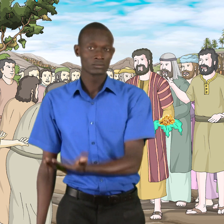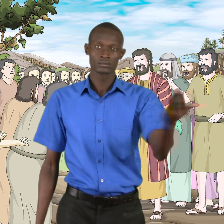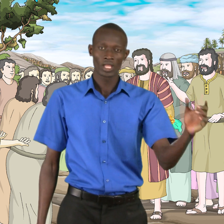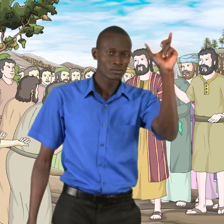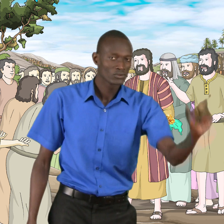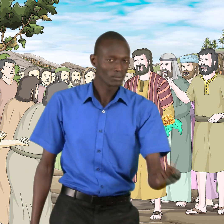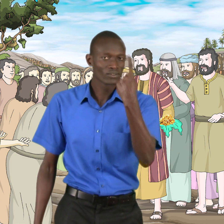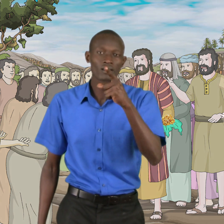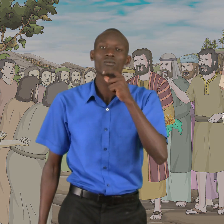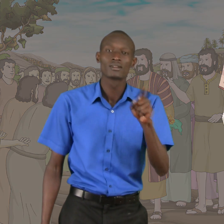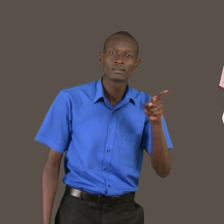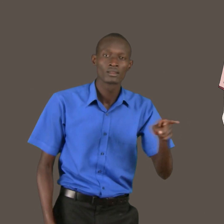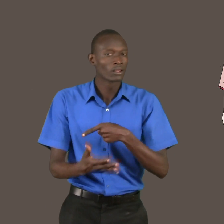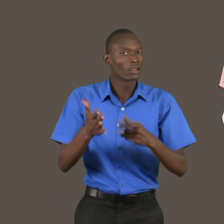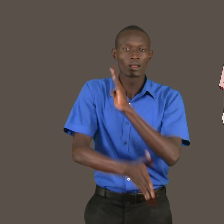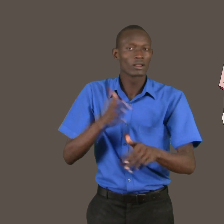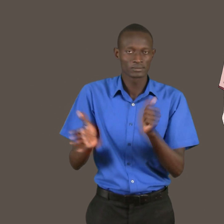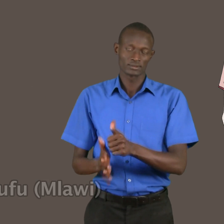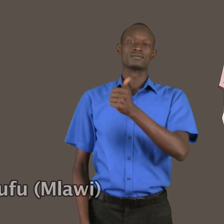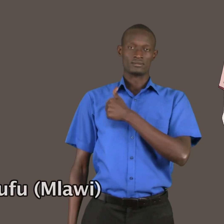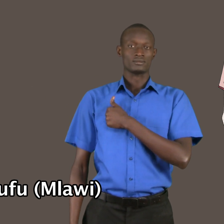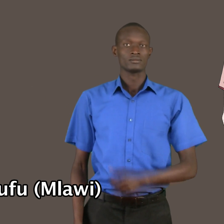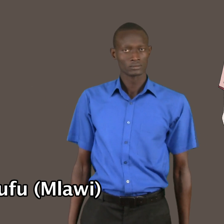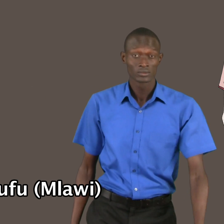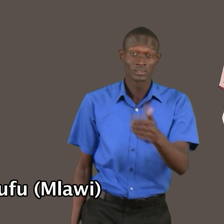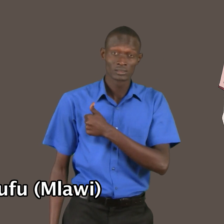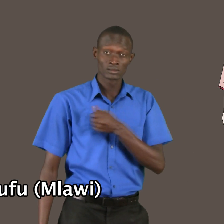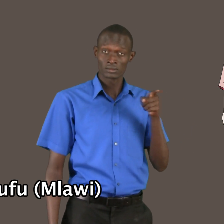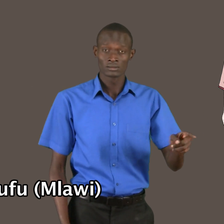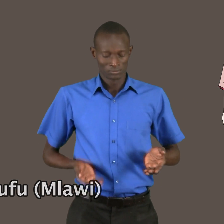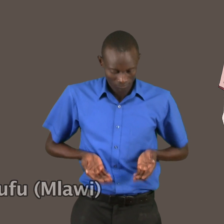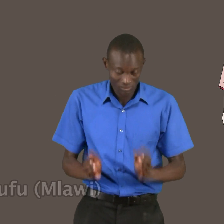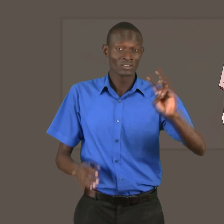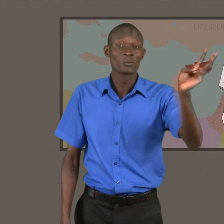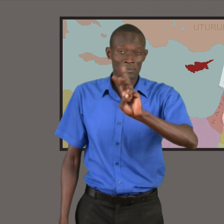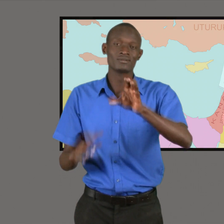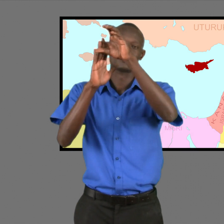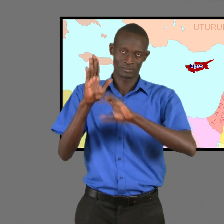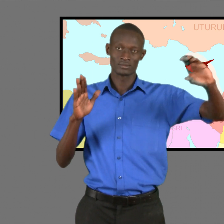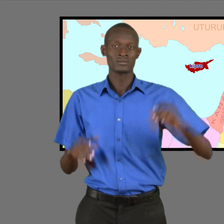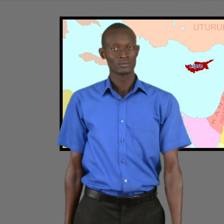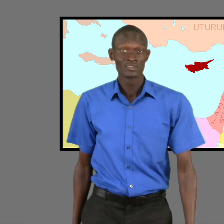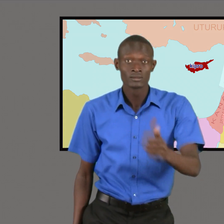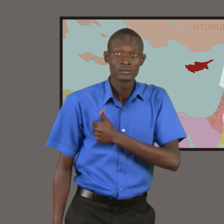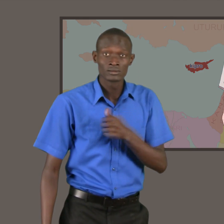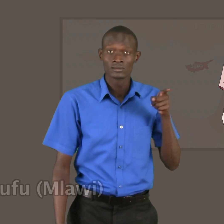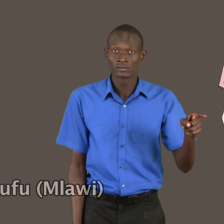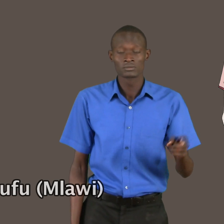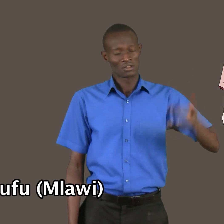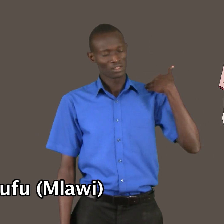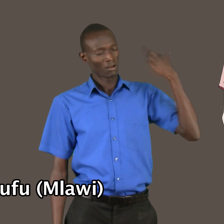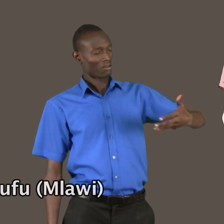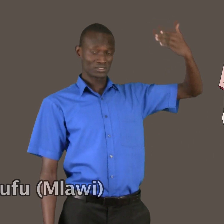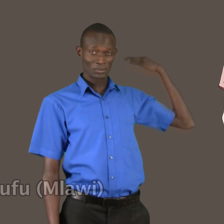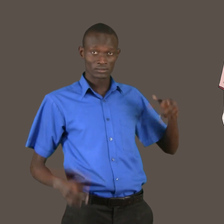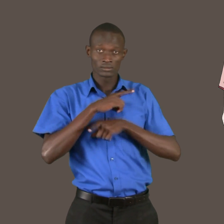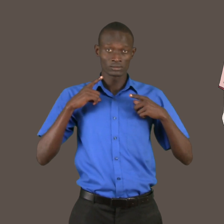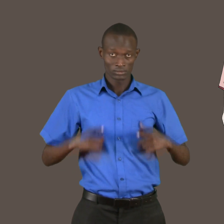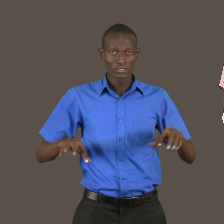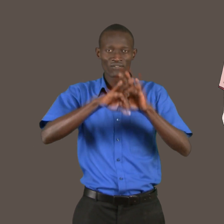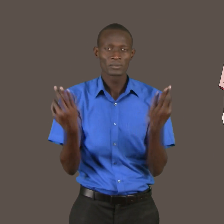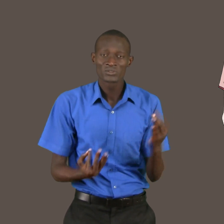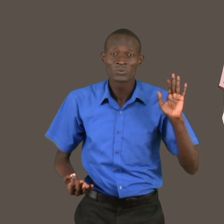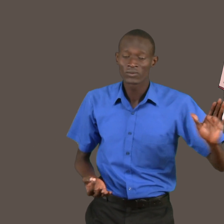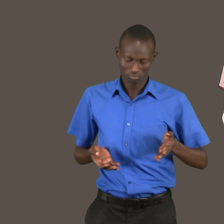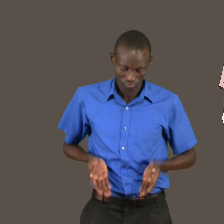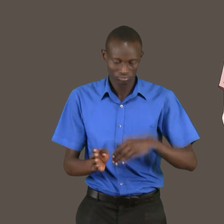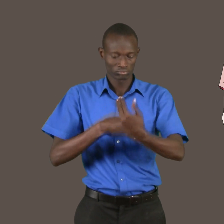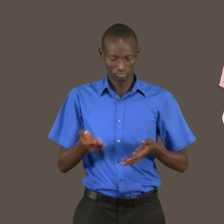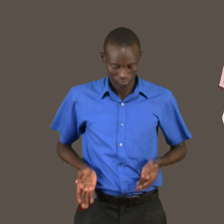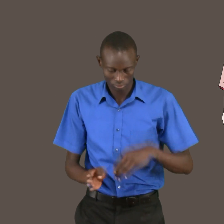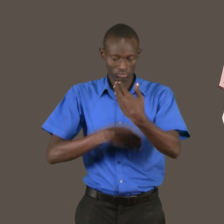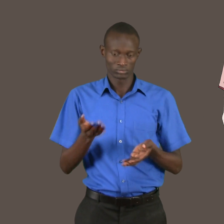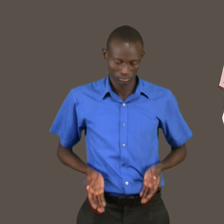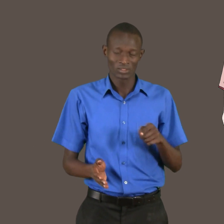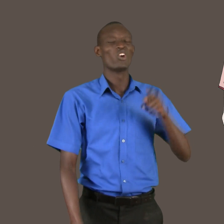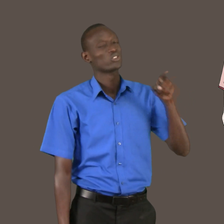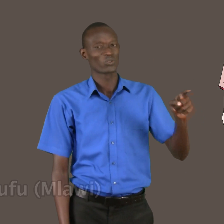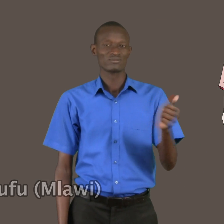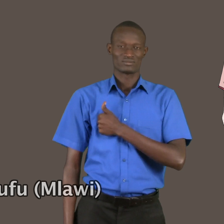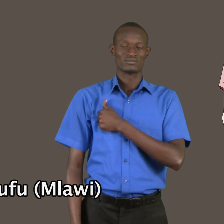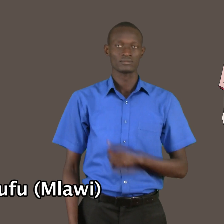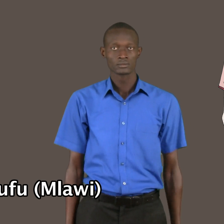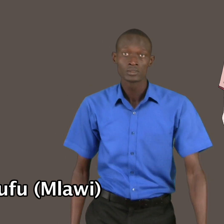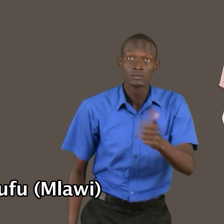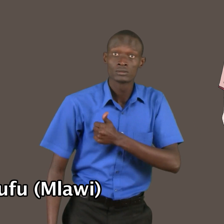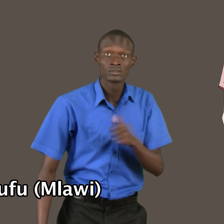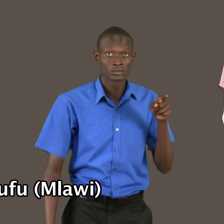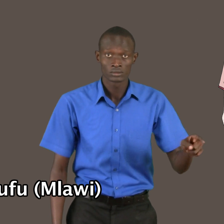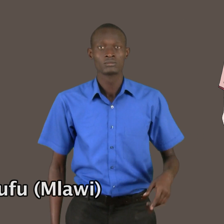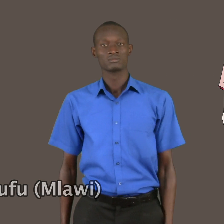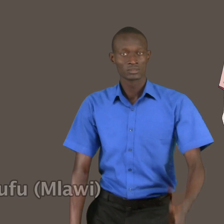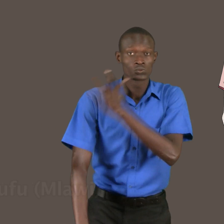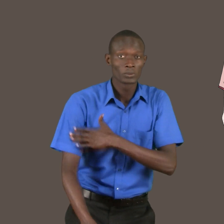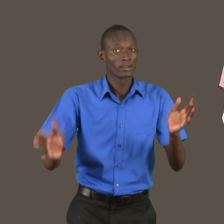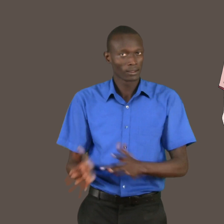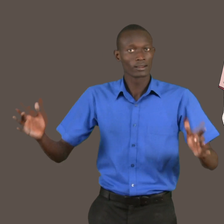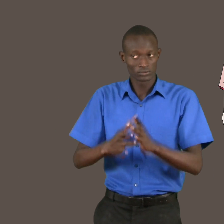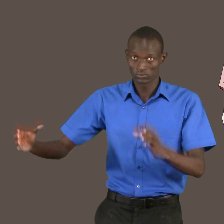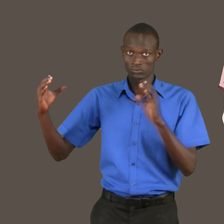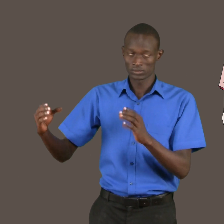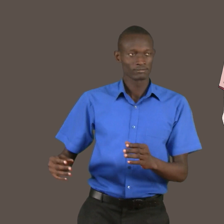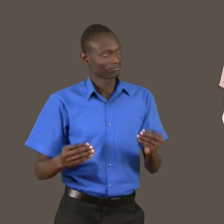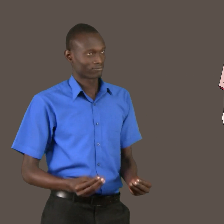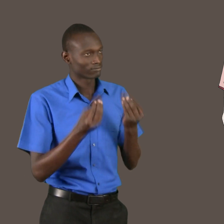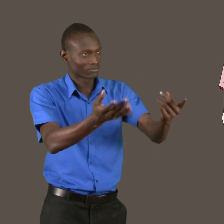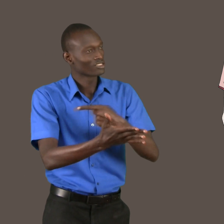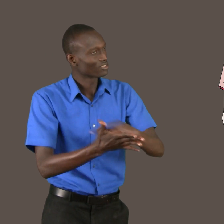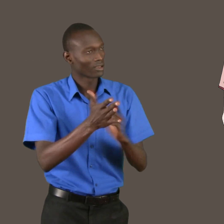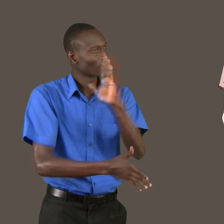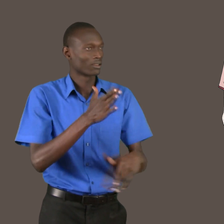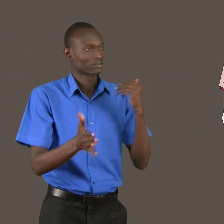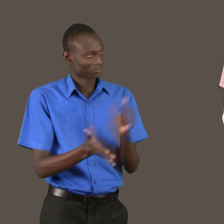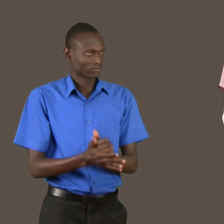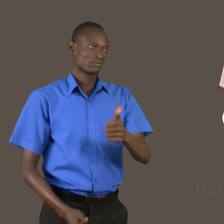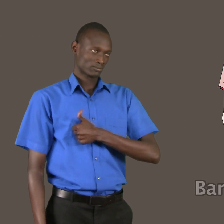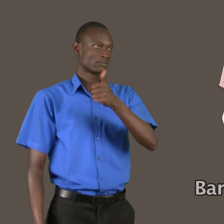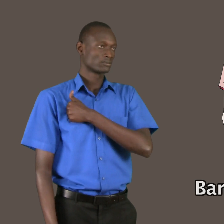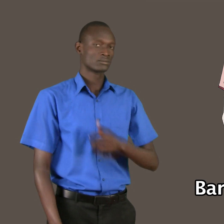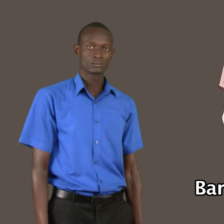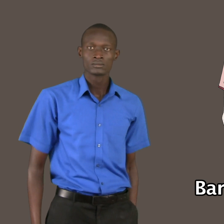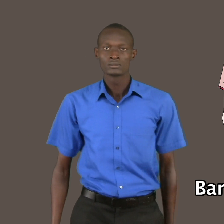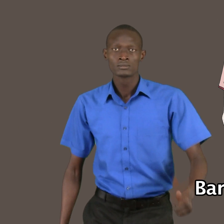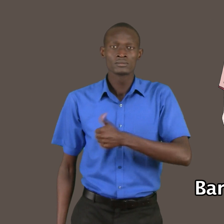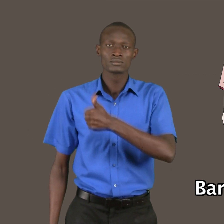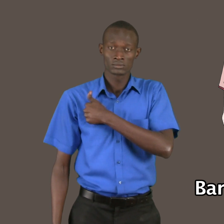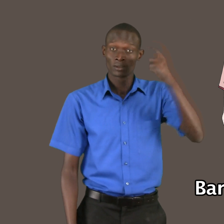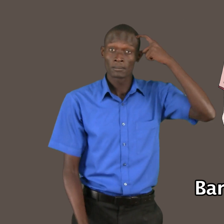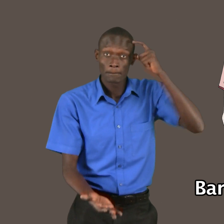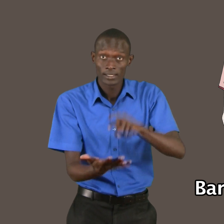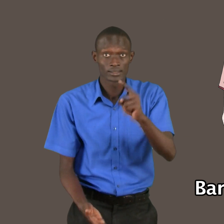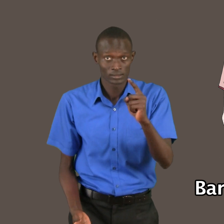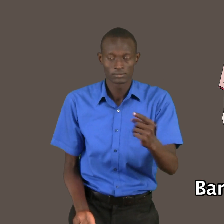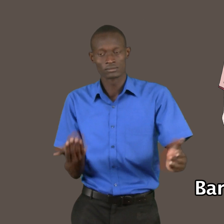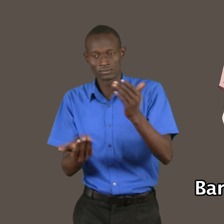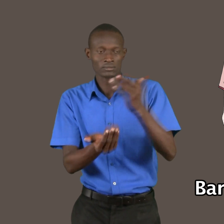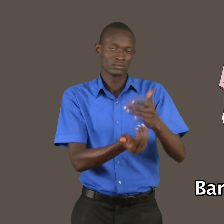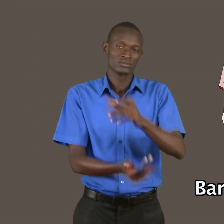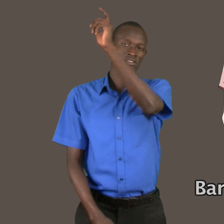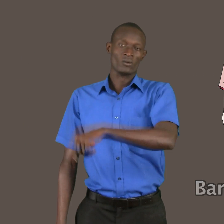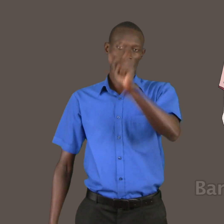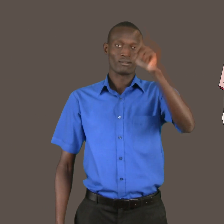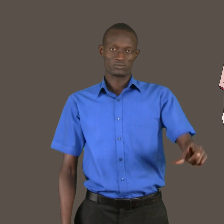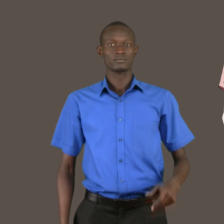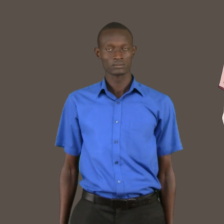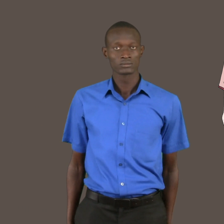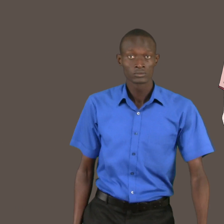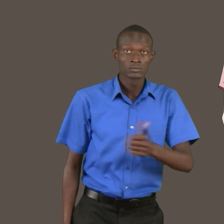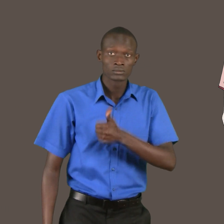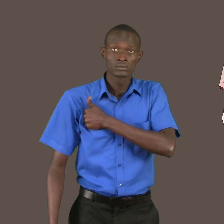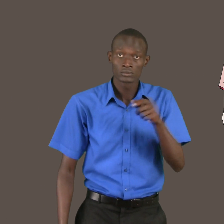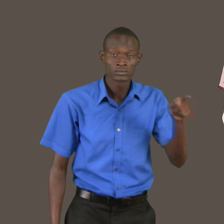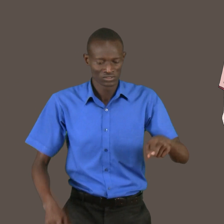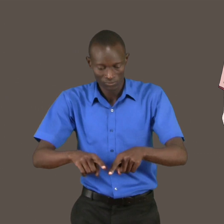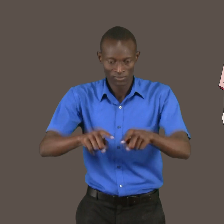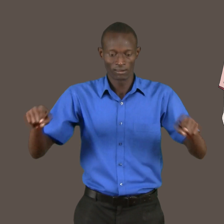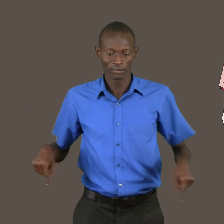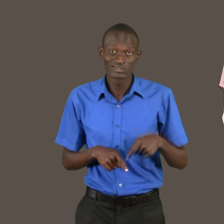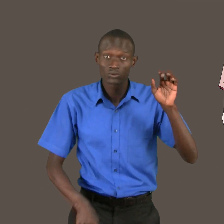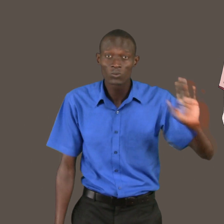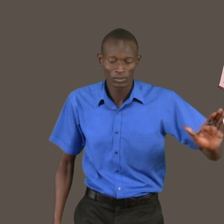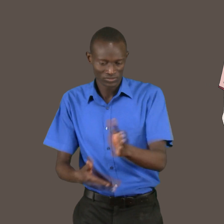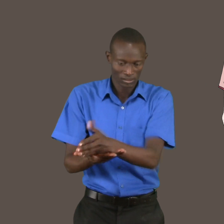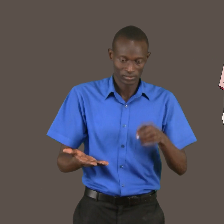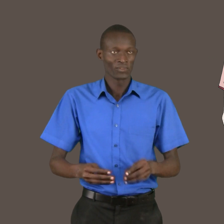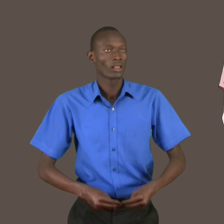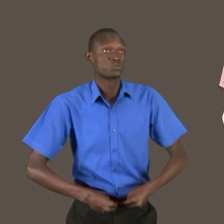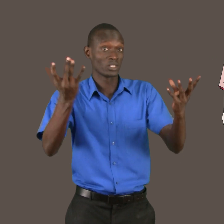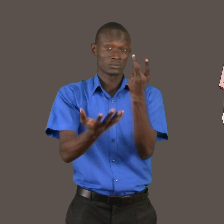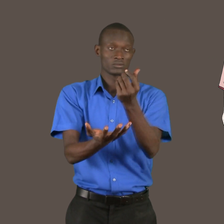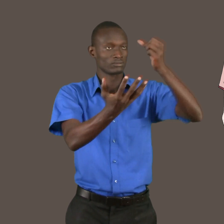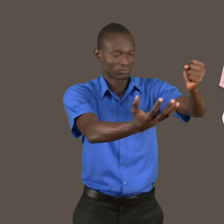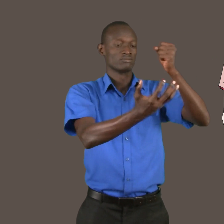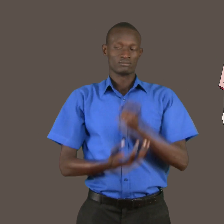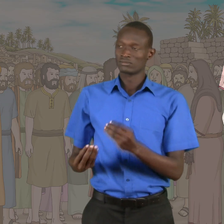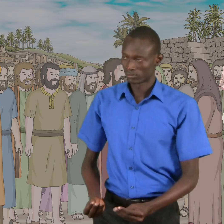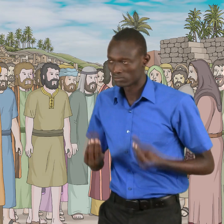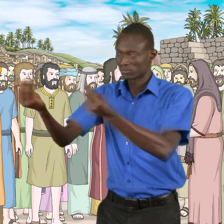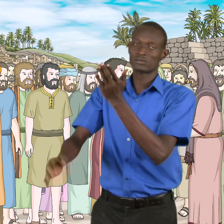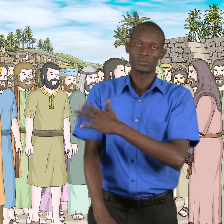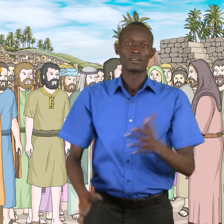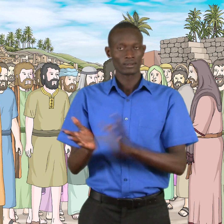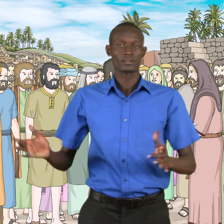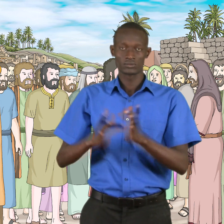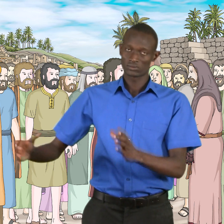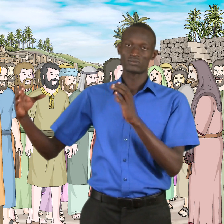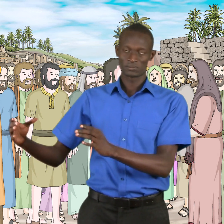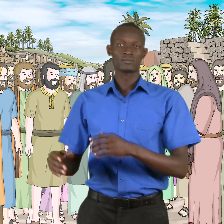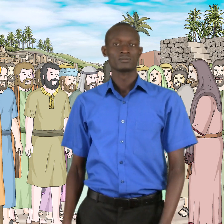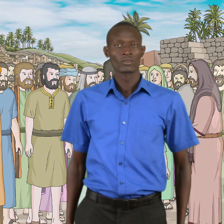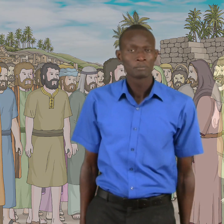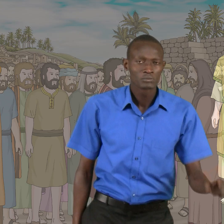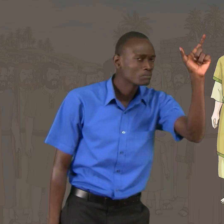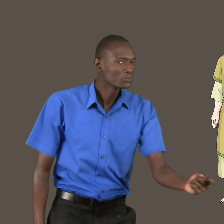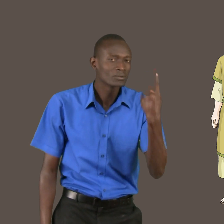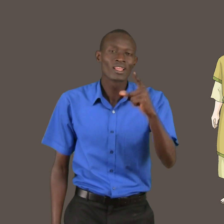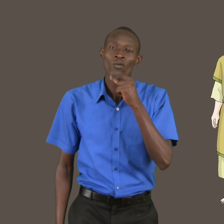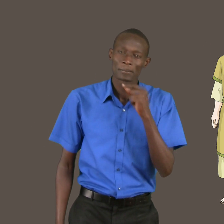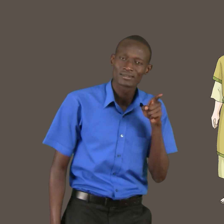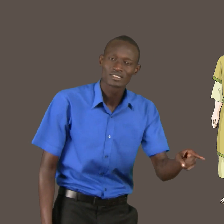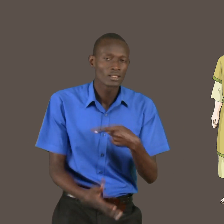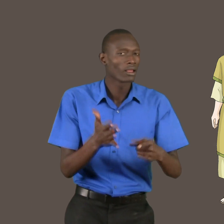Joseph, a Levite from Cyprus, whom the apostles called Barnabas (meaning Son of Encouragement), sold a field he owned, brought the money, and laid it at the apostles’ feet.